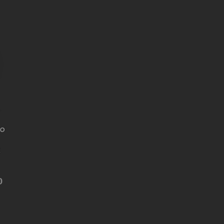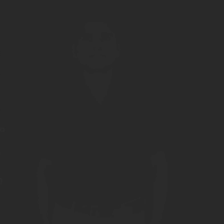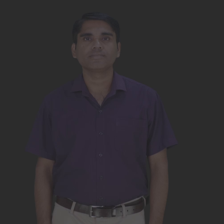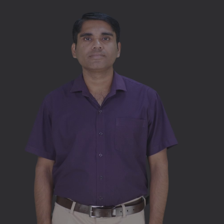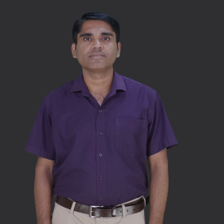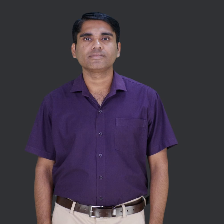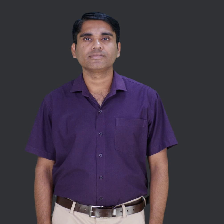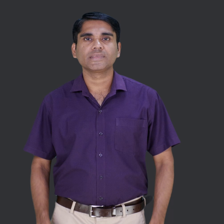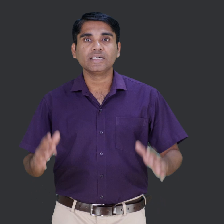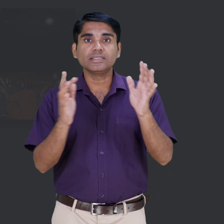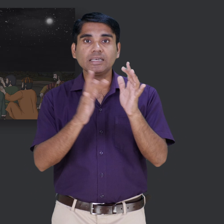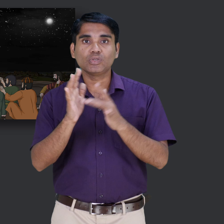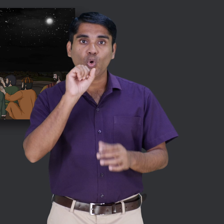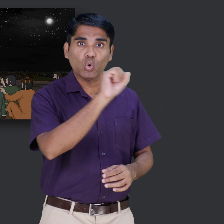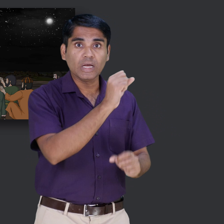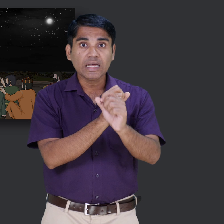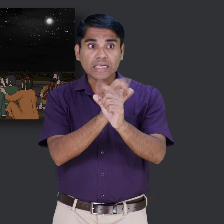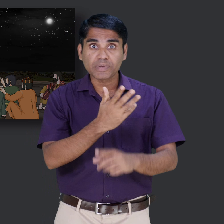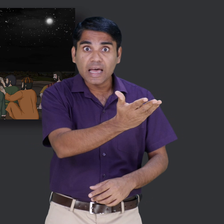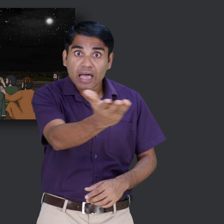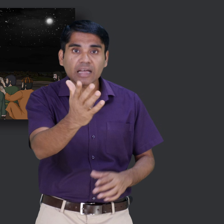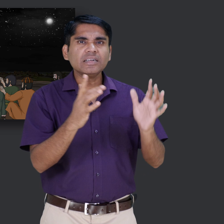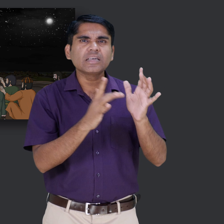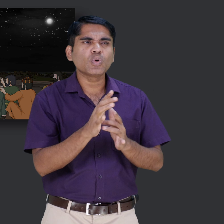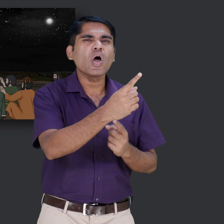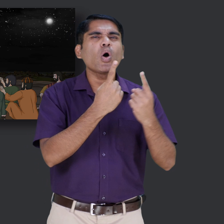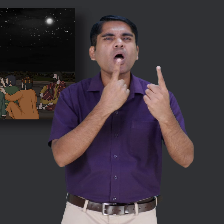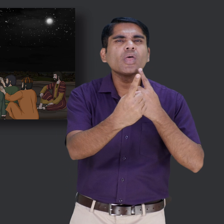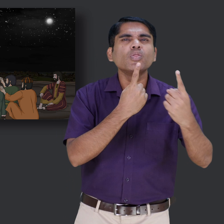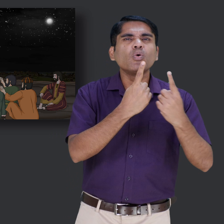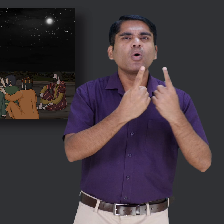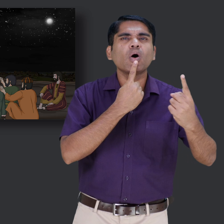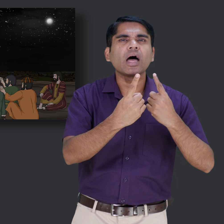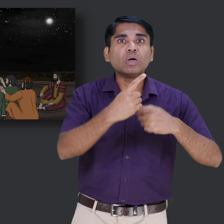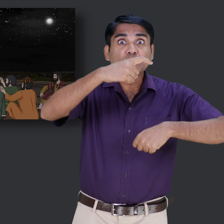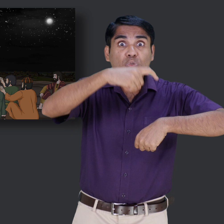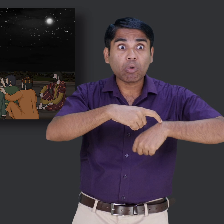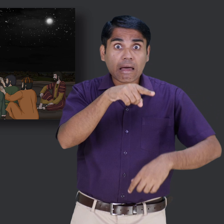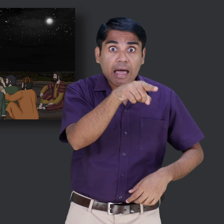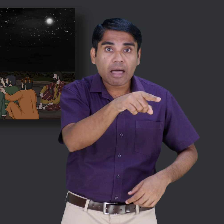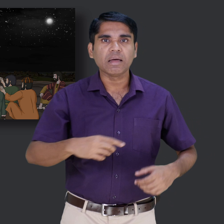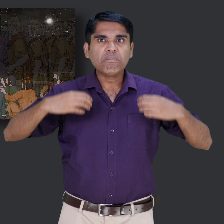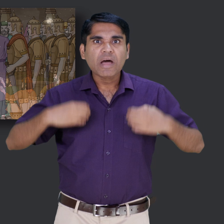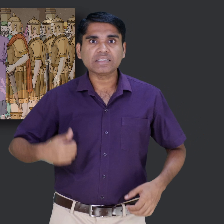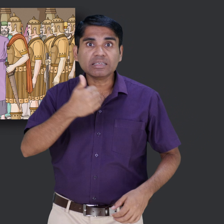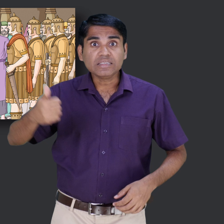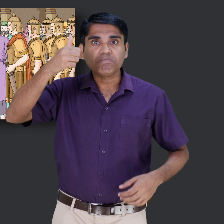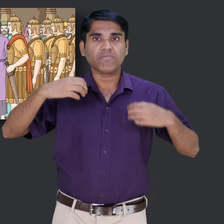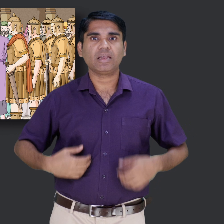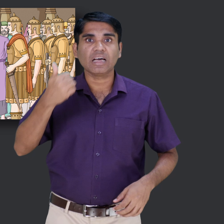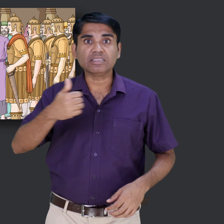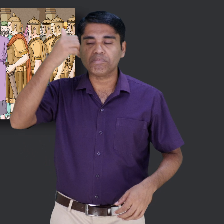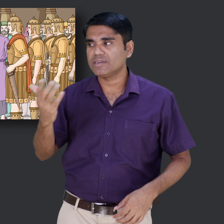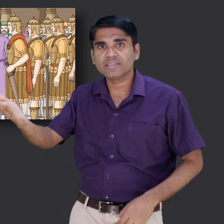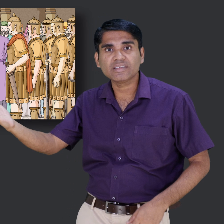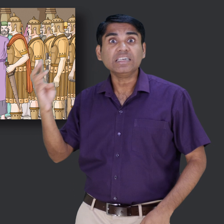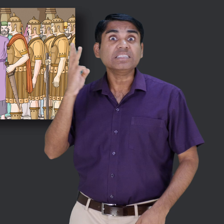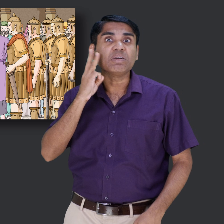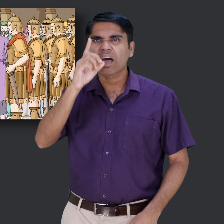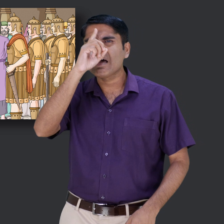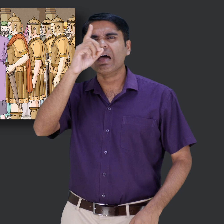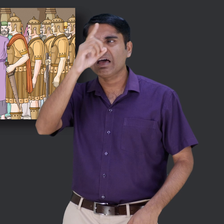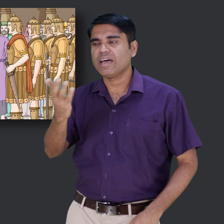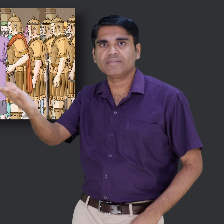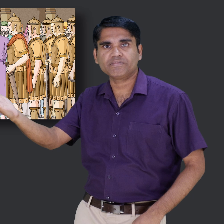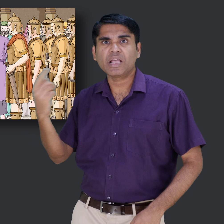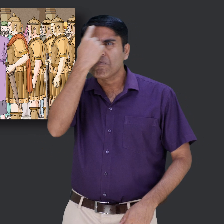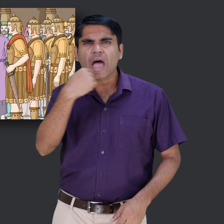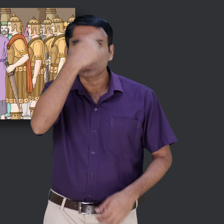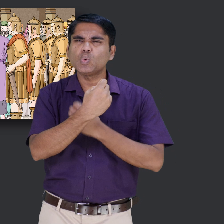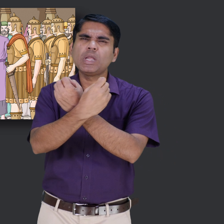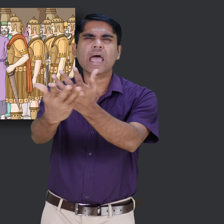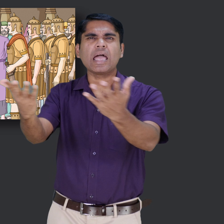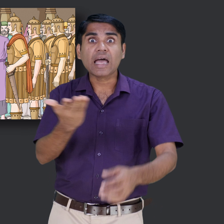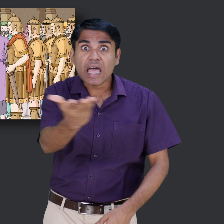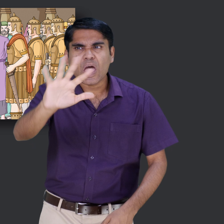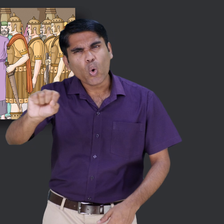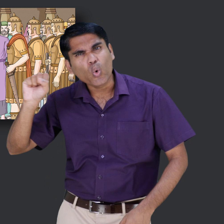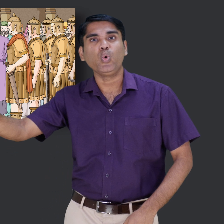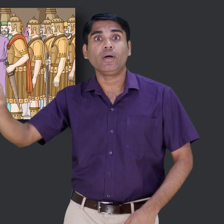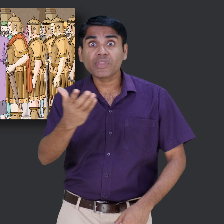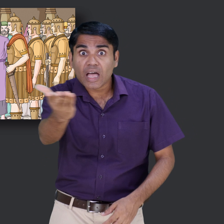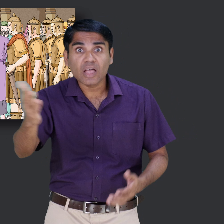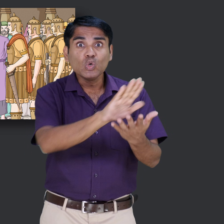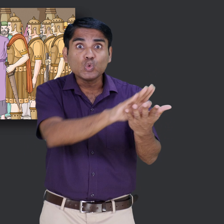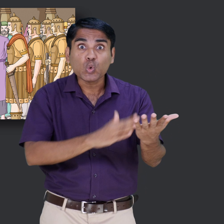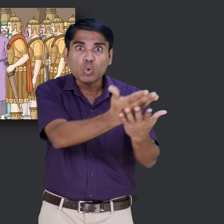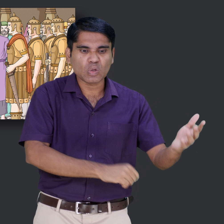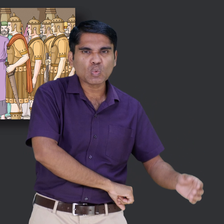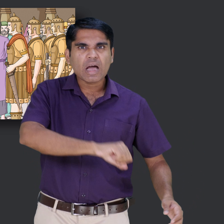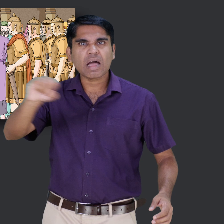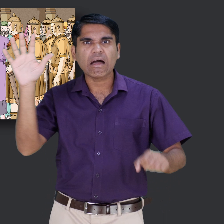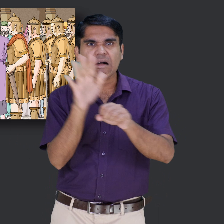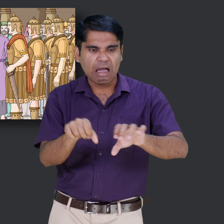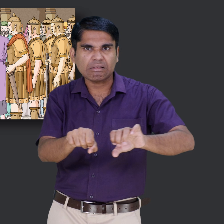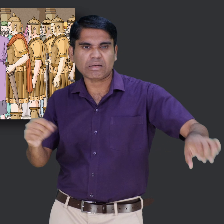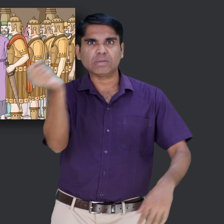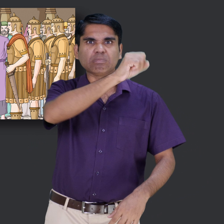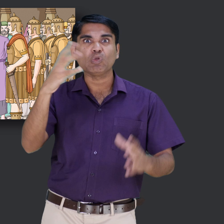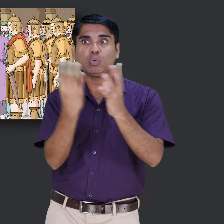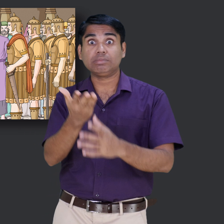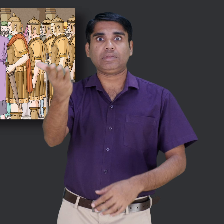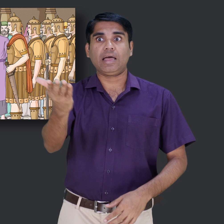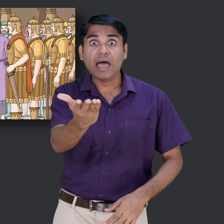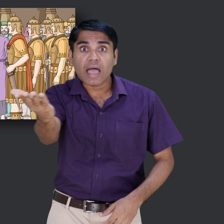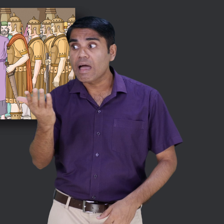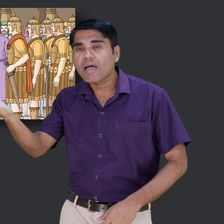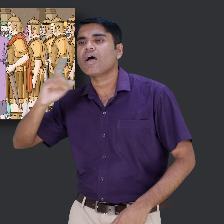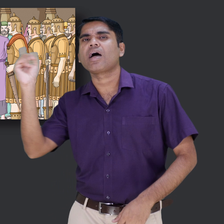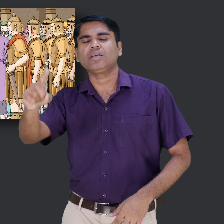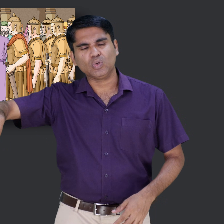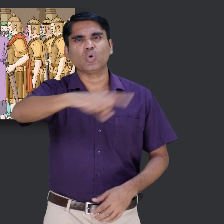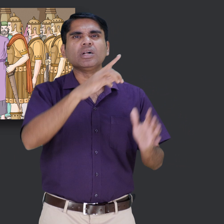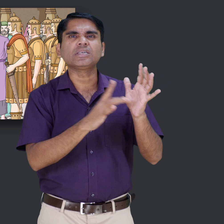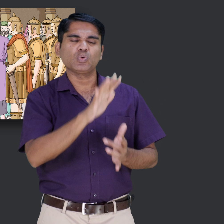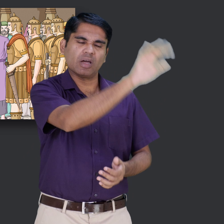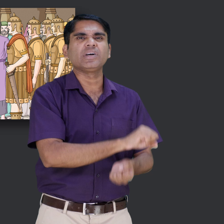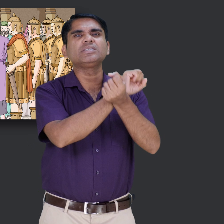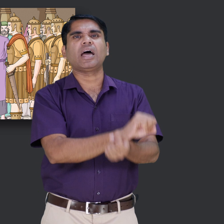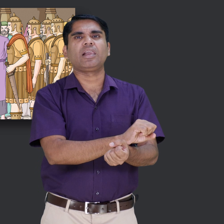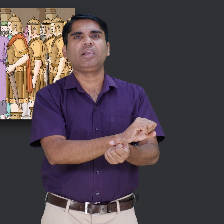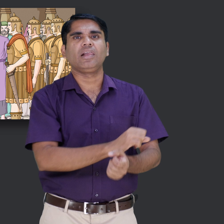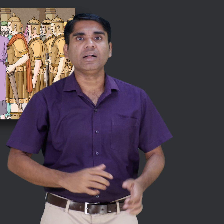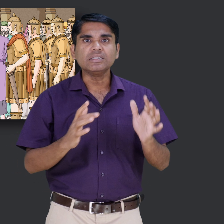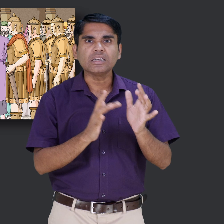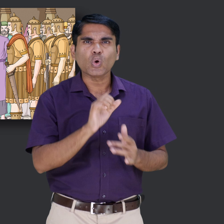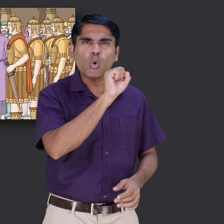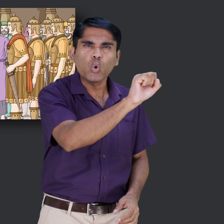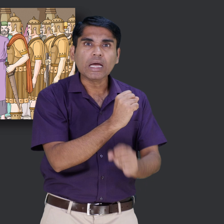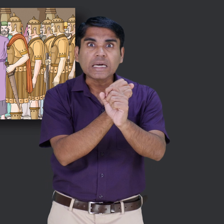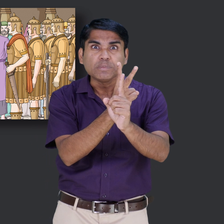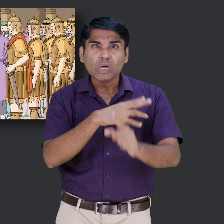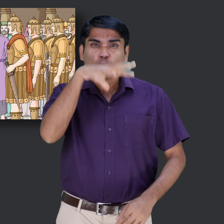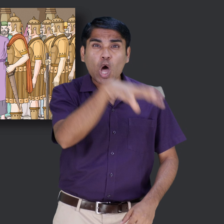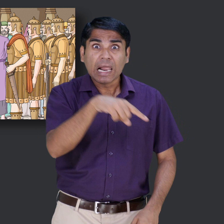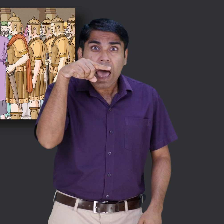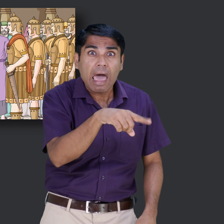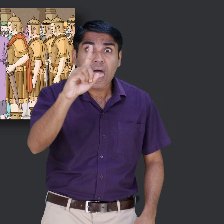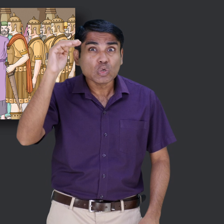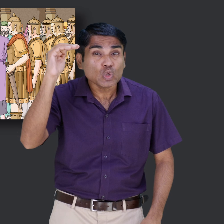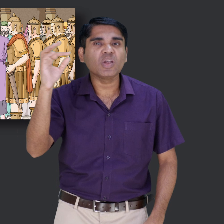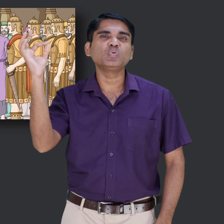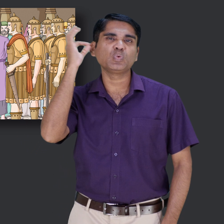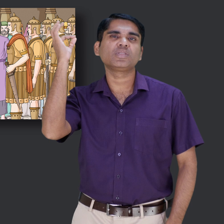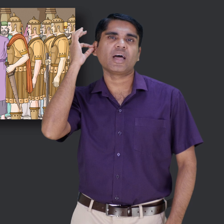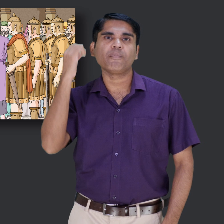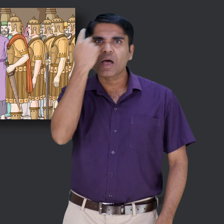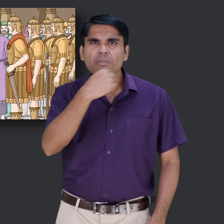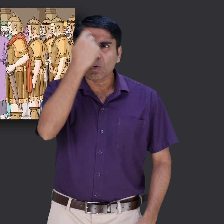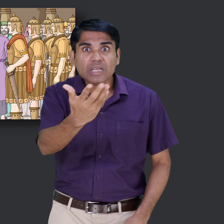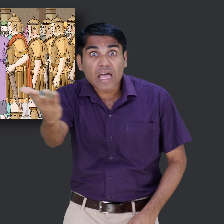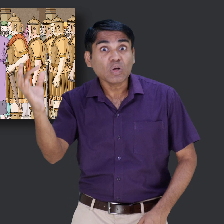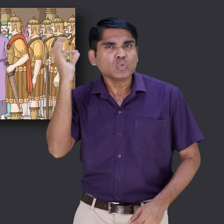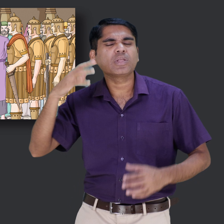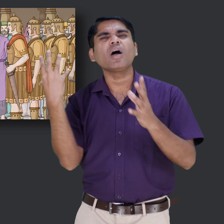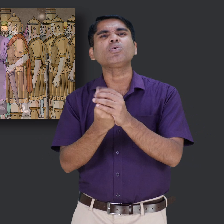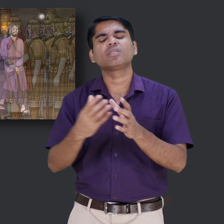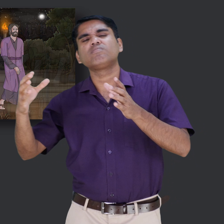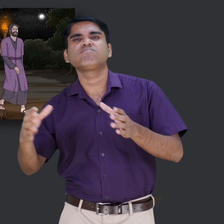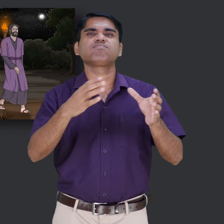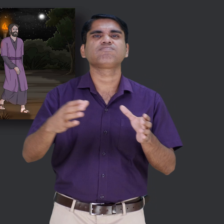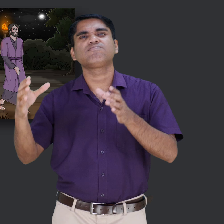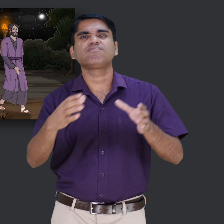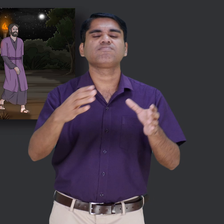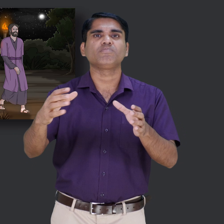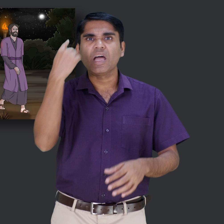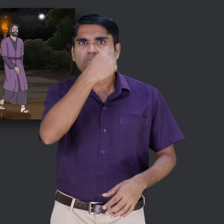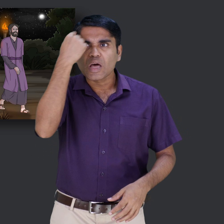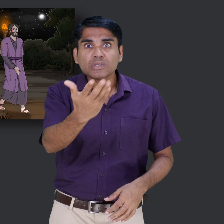While Jesus was still speaking, Judas, one of the Twelve, arrived, accompanied by a large crowd armed with swords and clubs, sent from the chief priests and elders of the people.